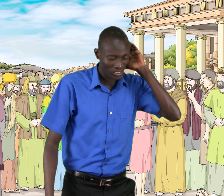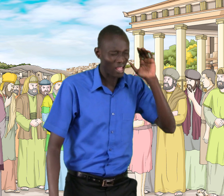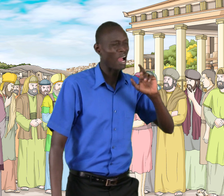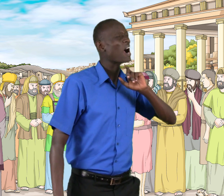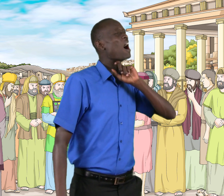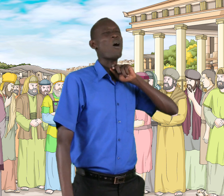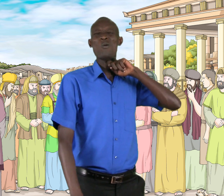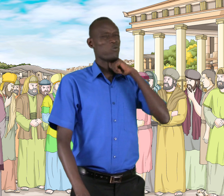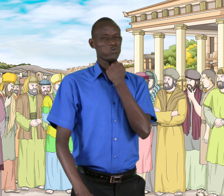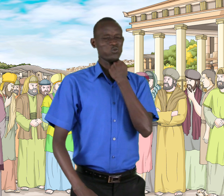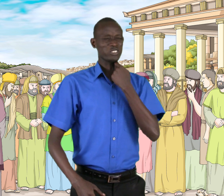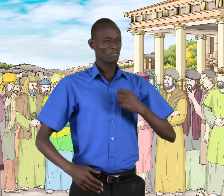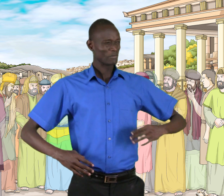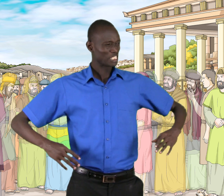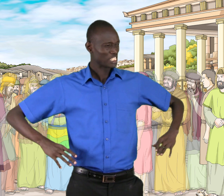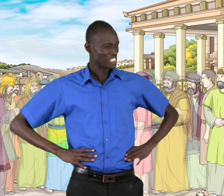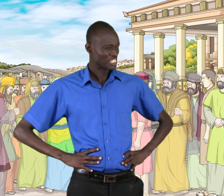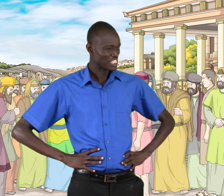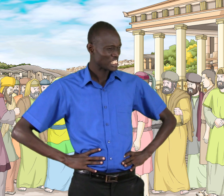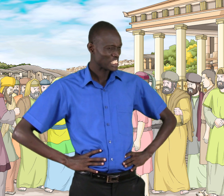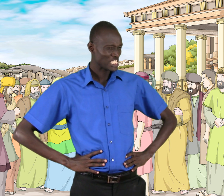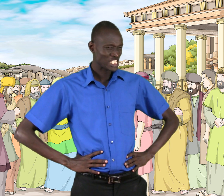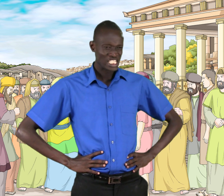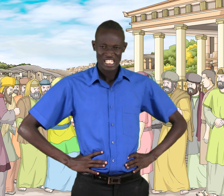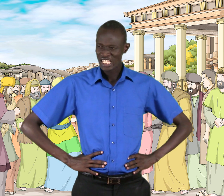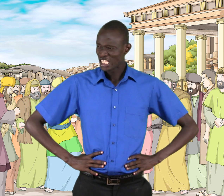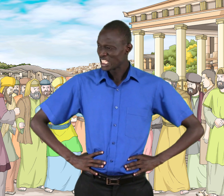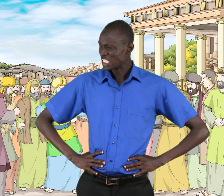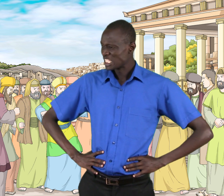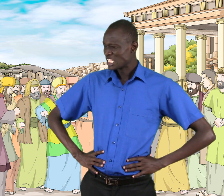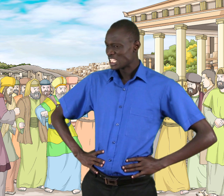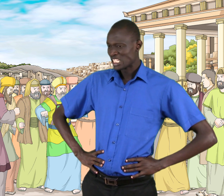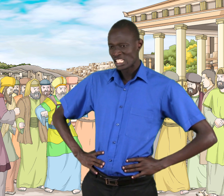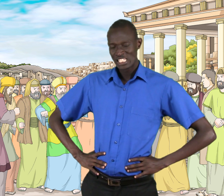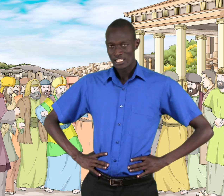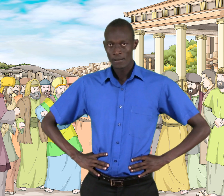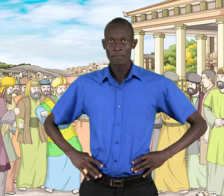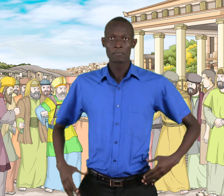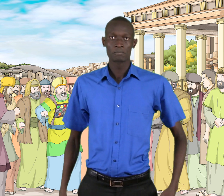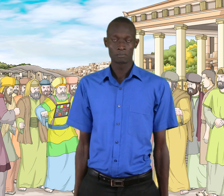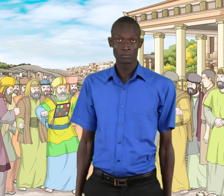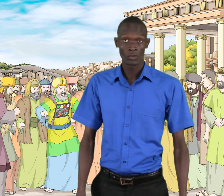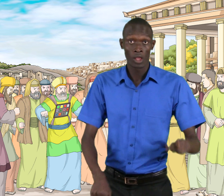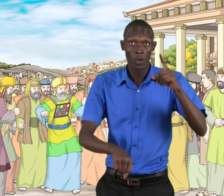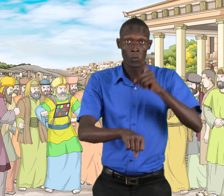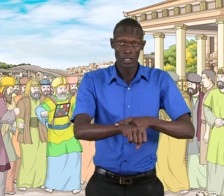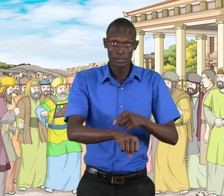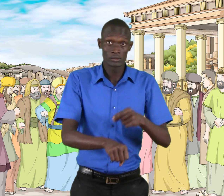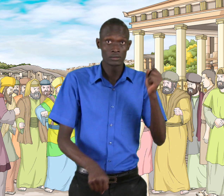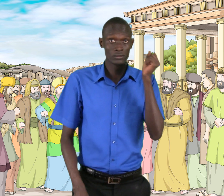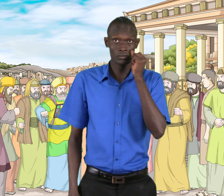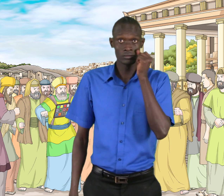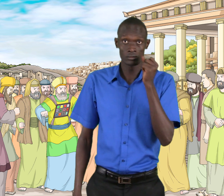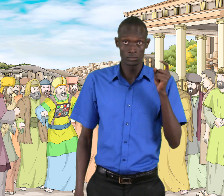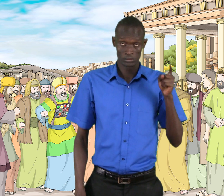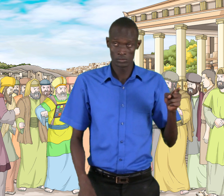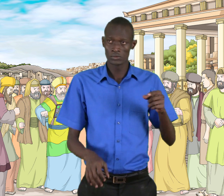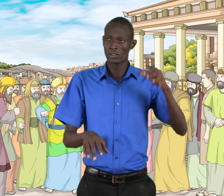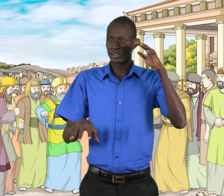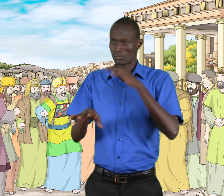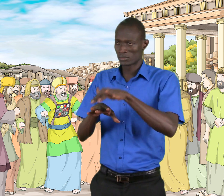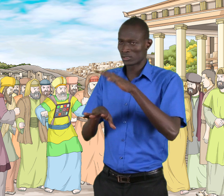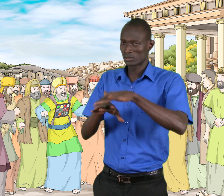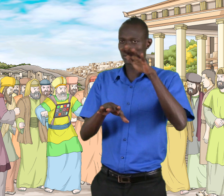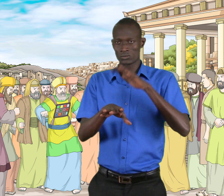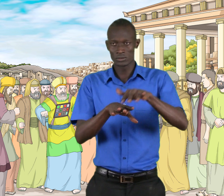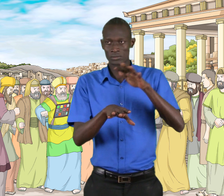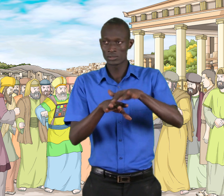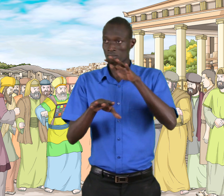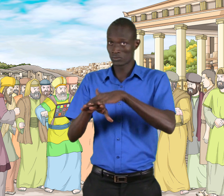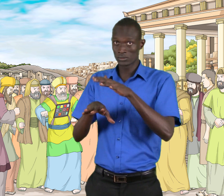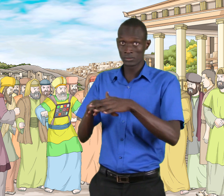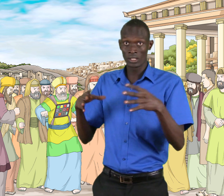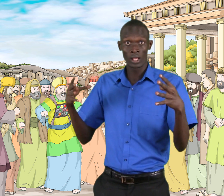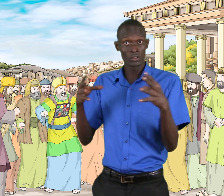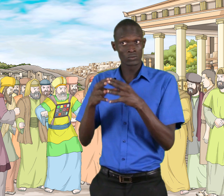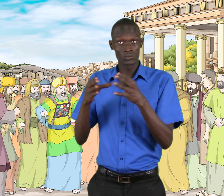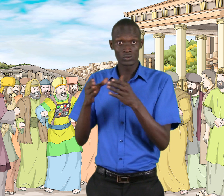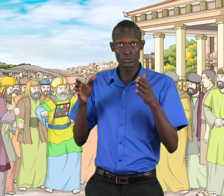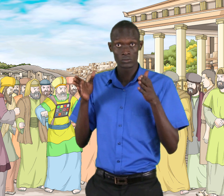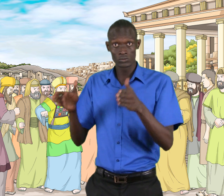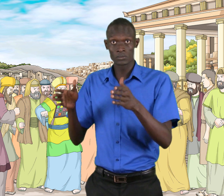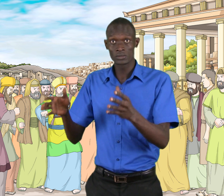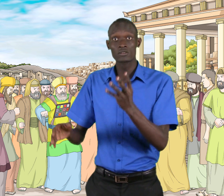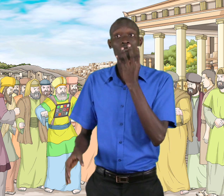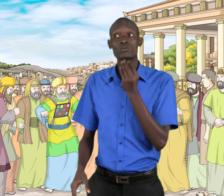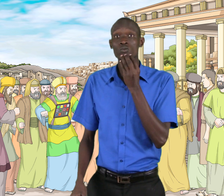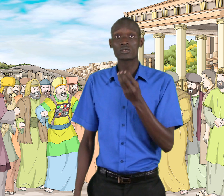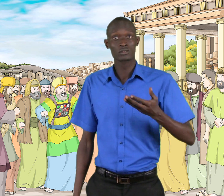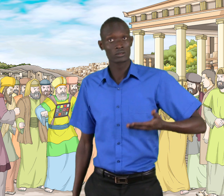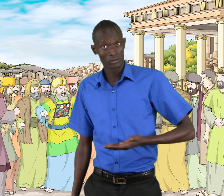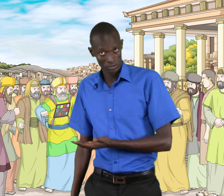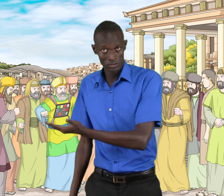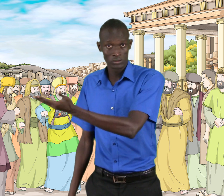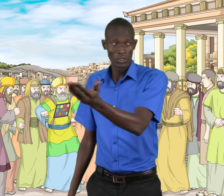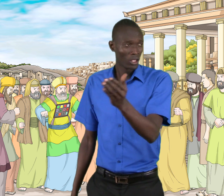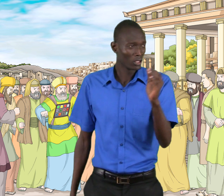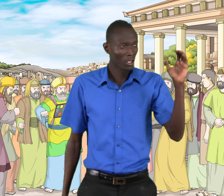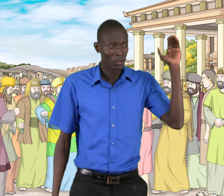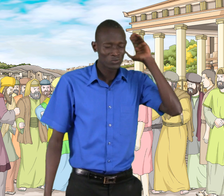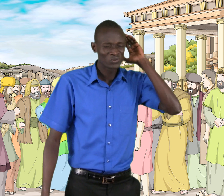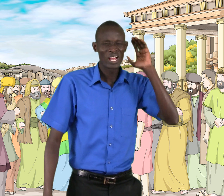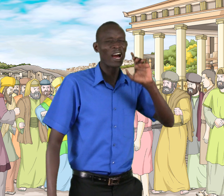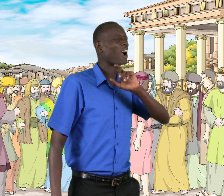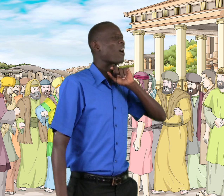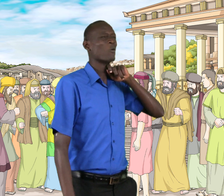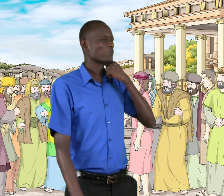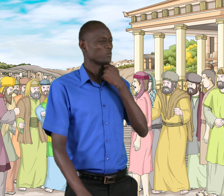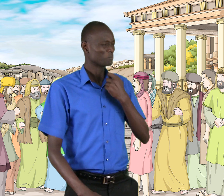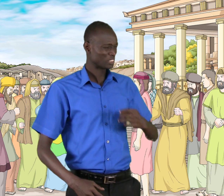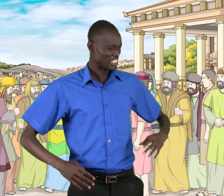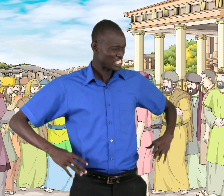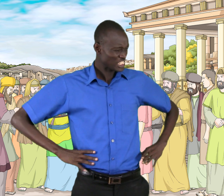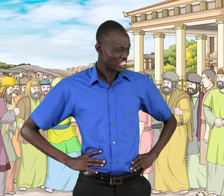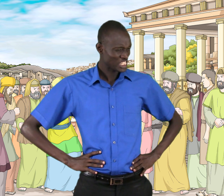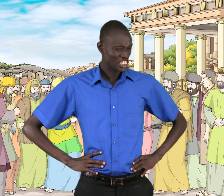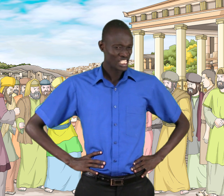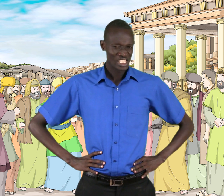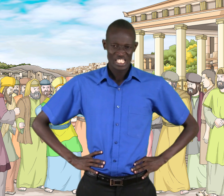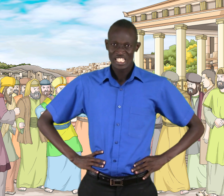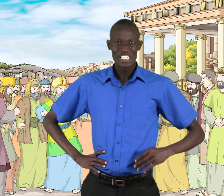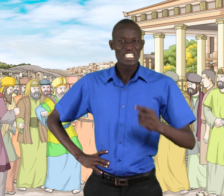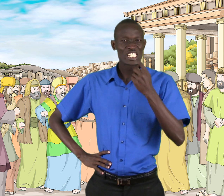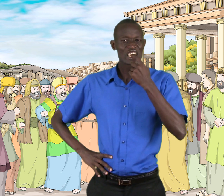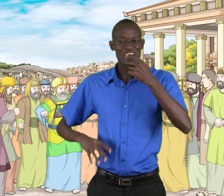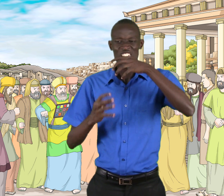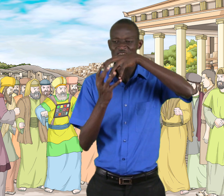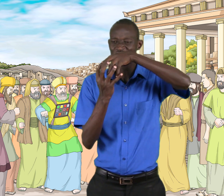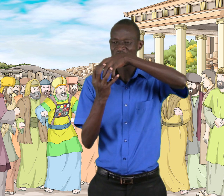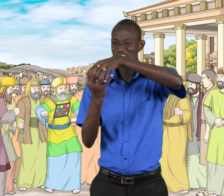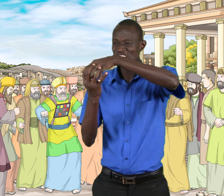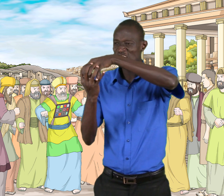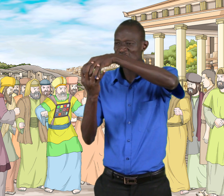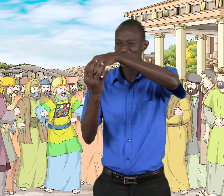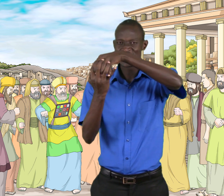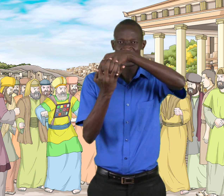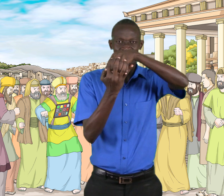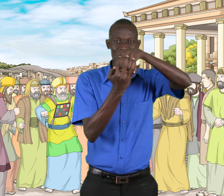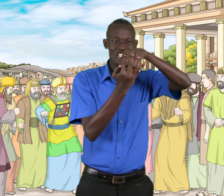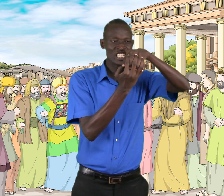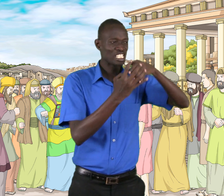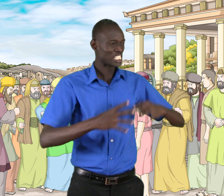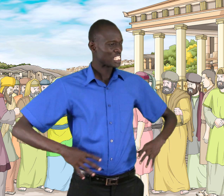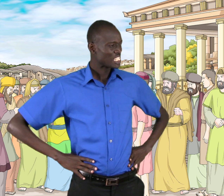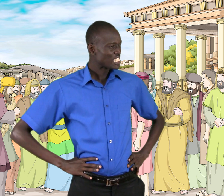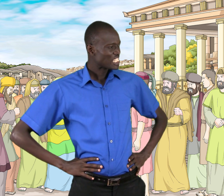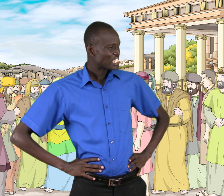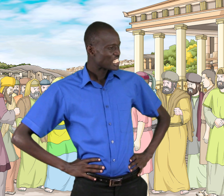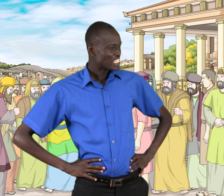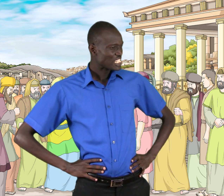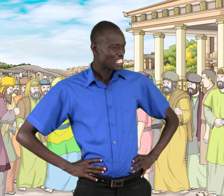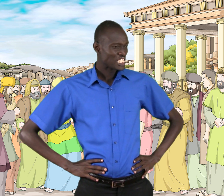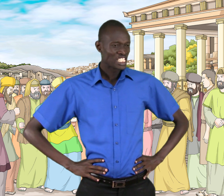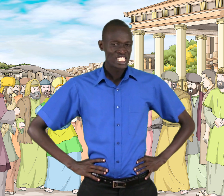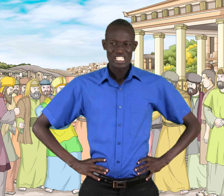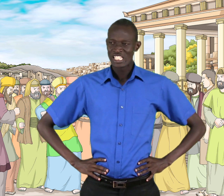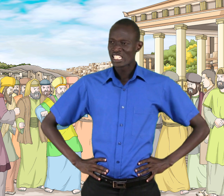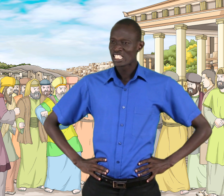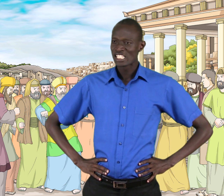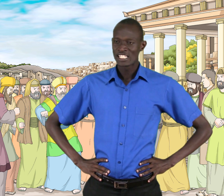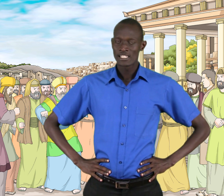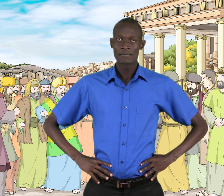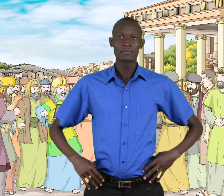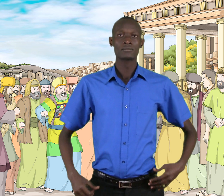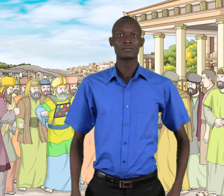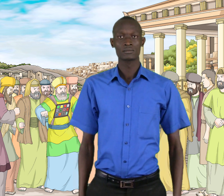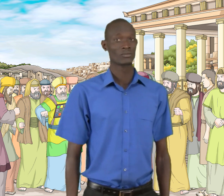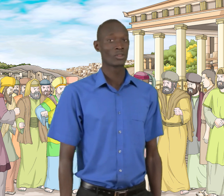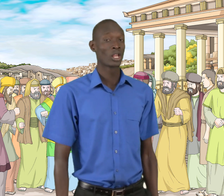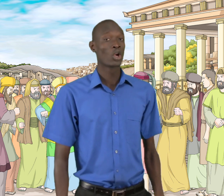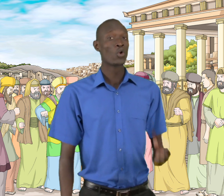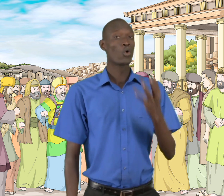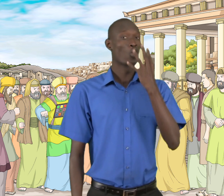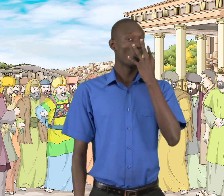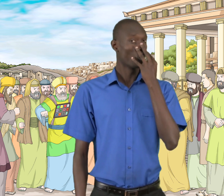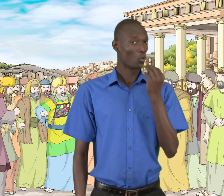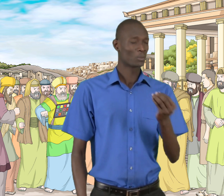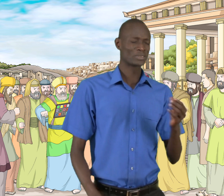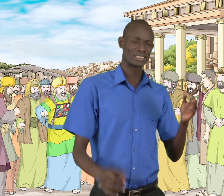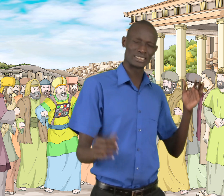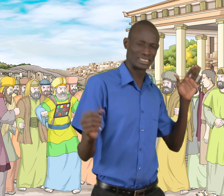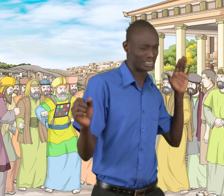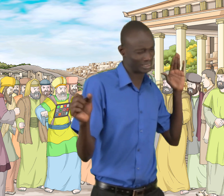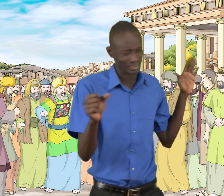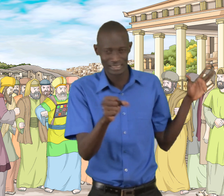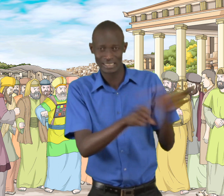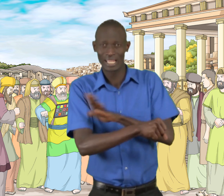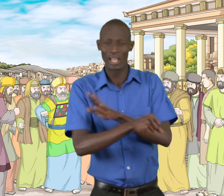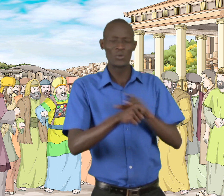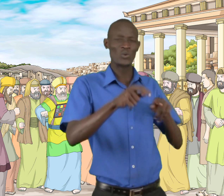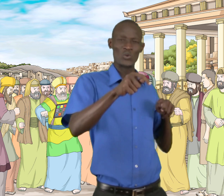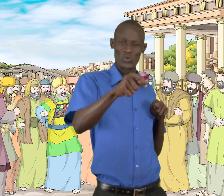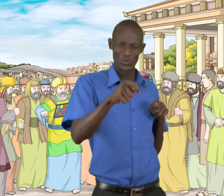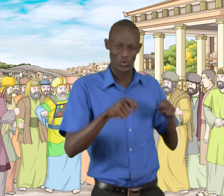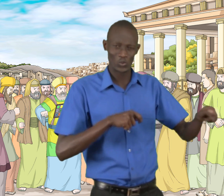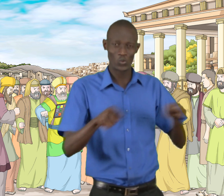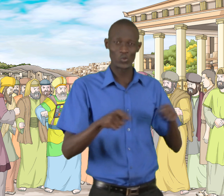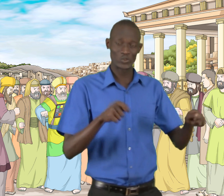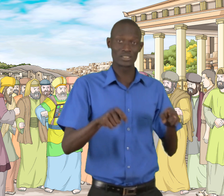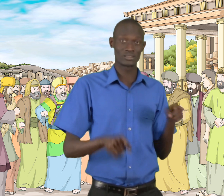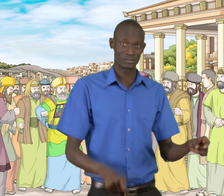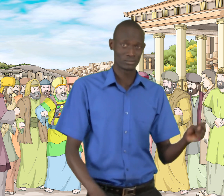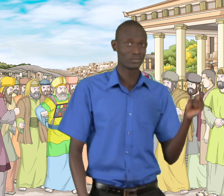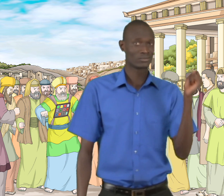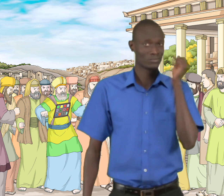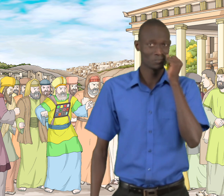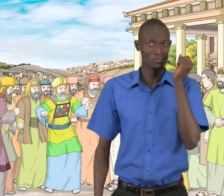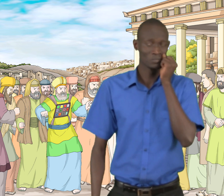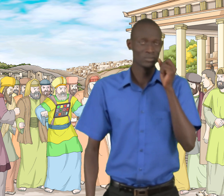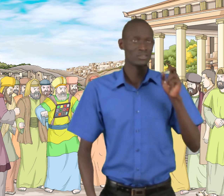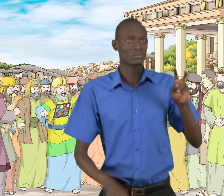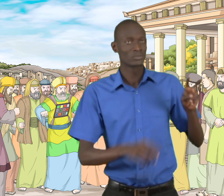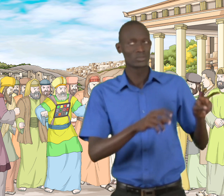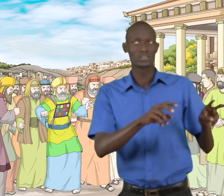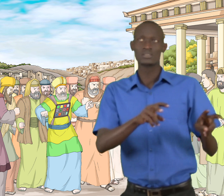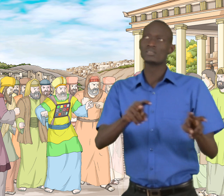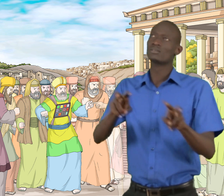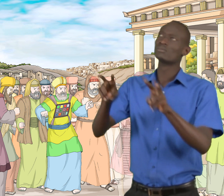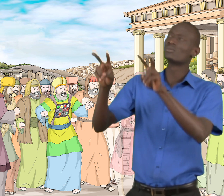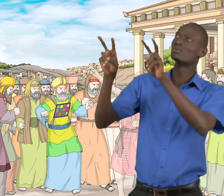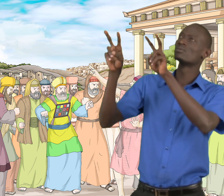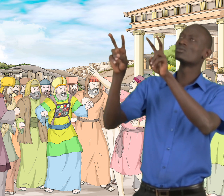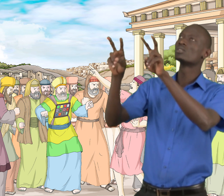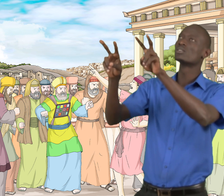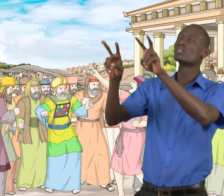On hearing this, the members of the Sanhedrin were enraged, and they gnashed their teeth at him.